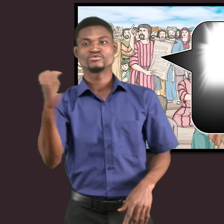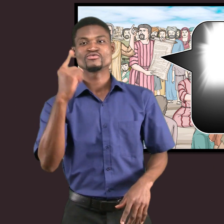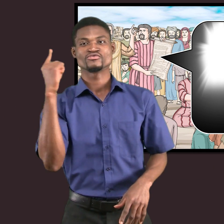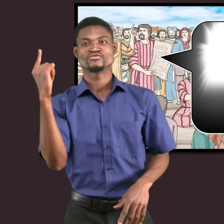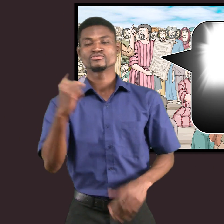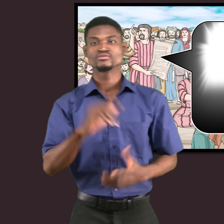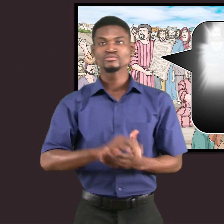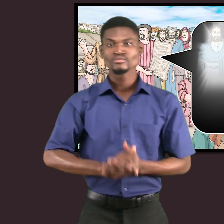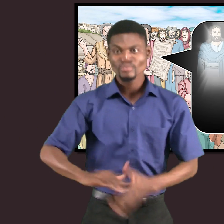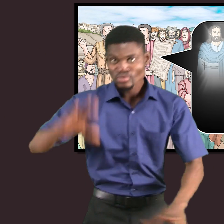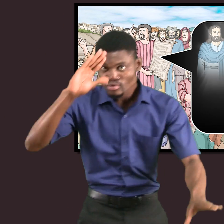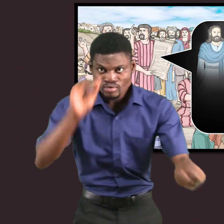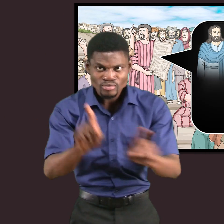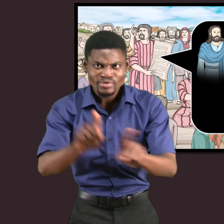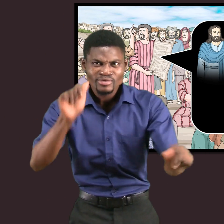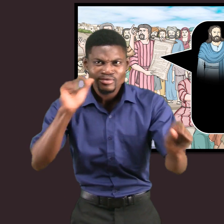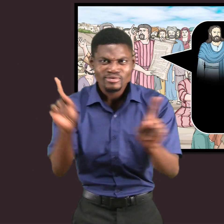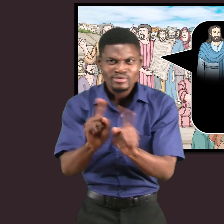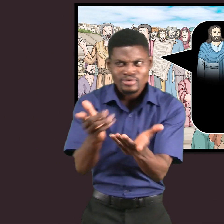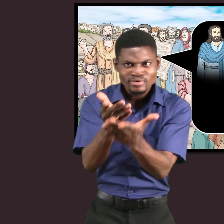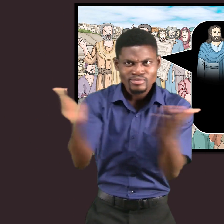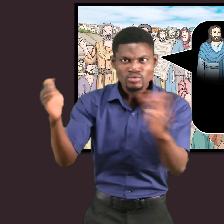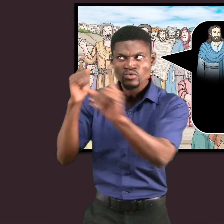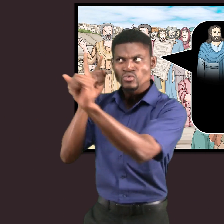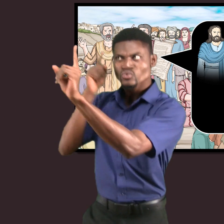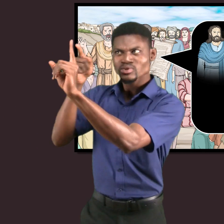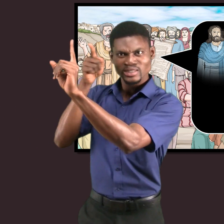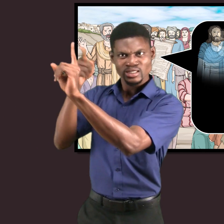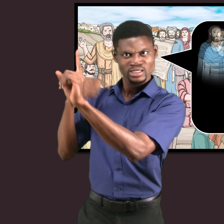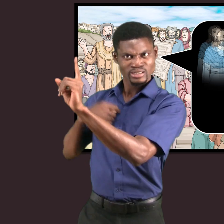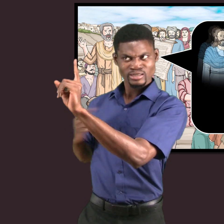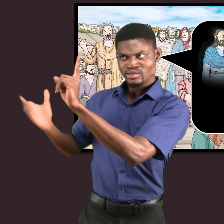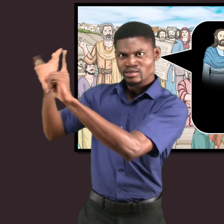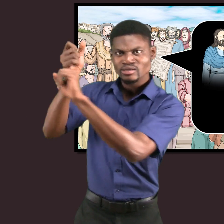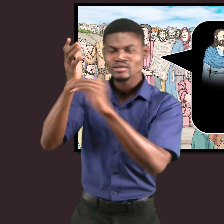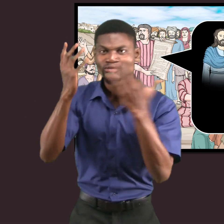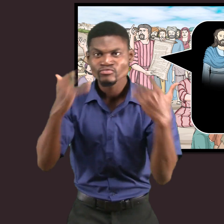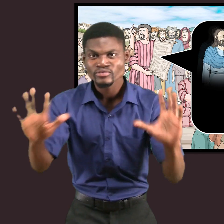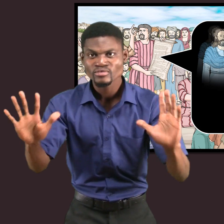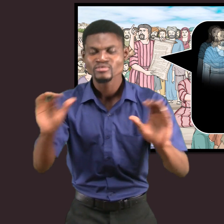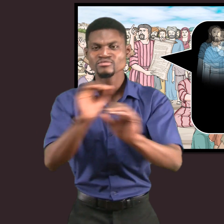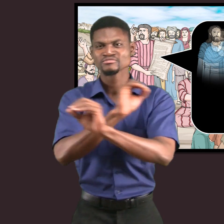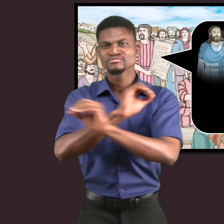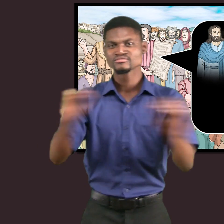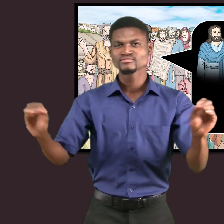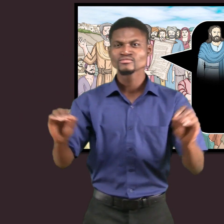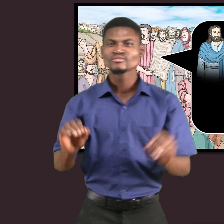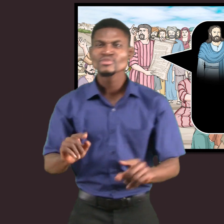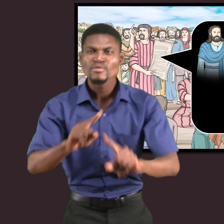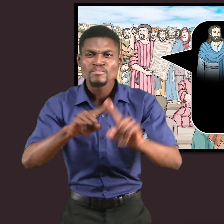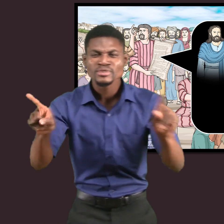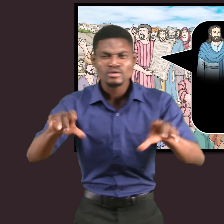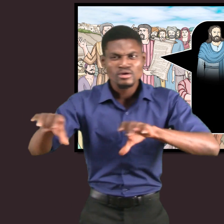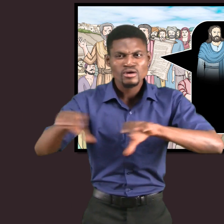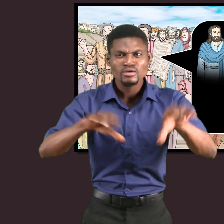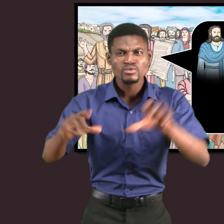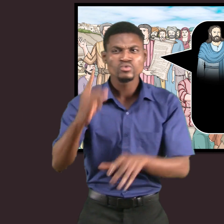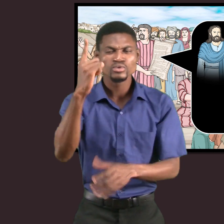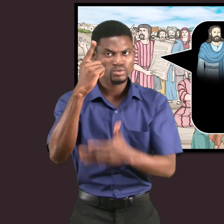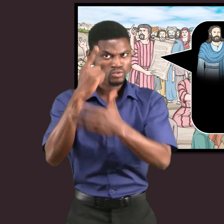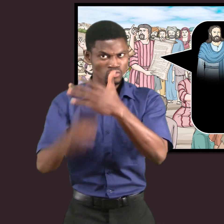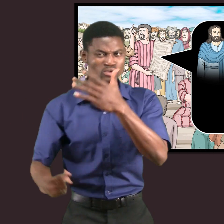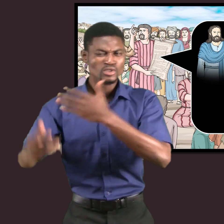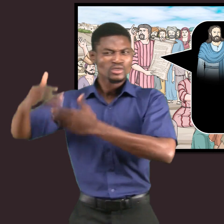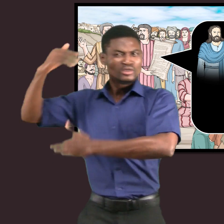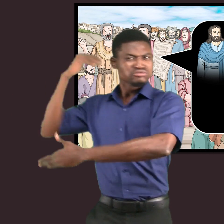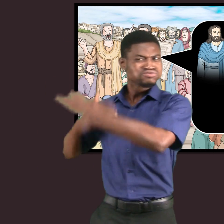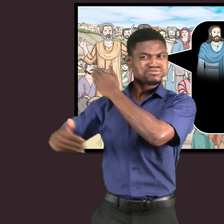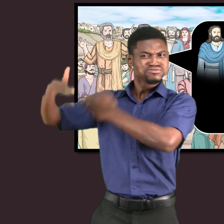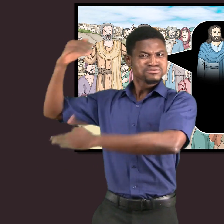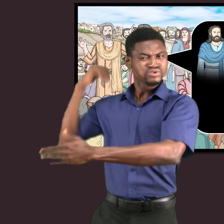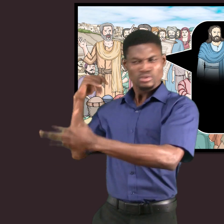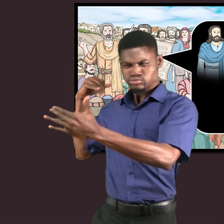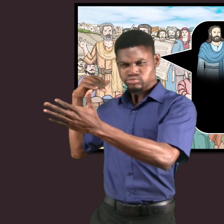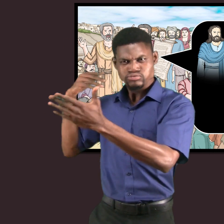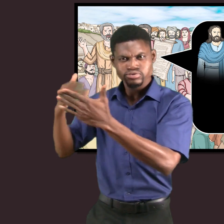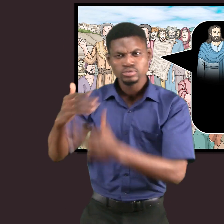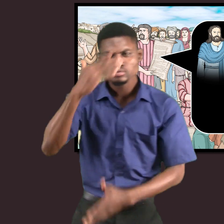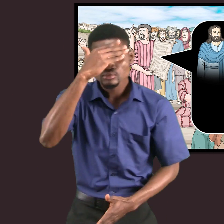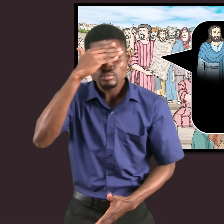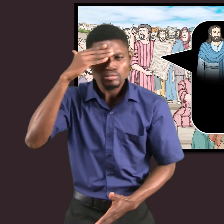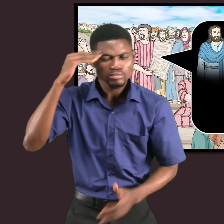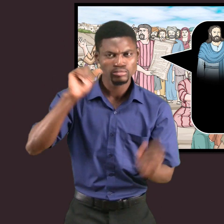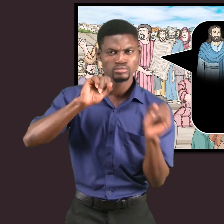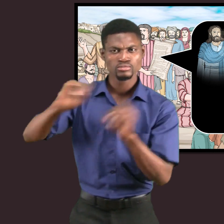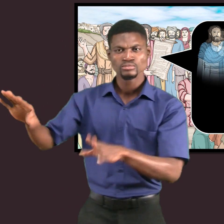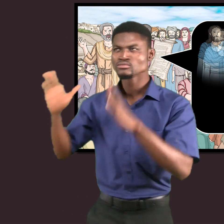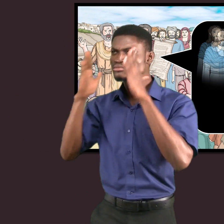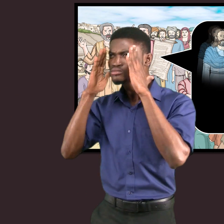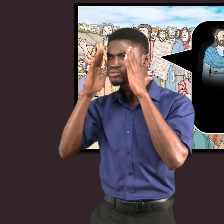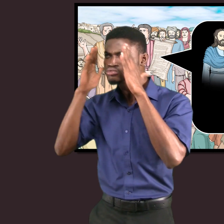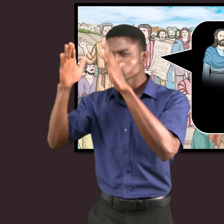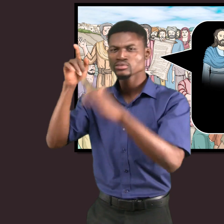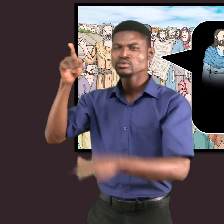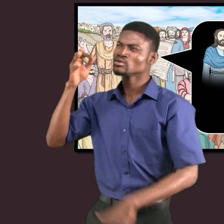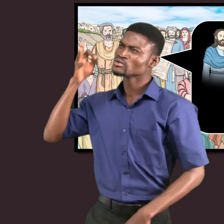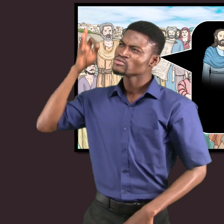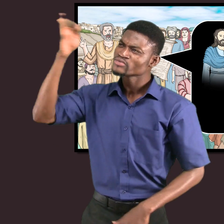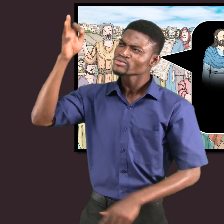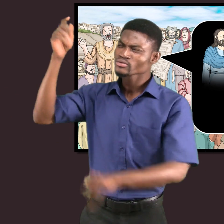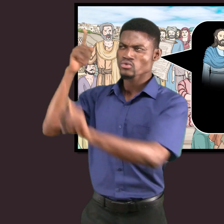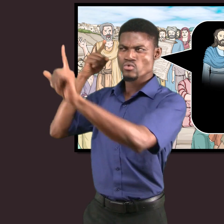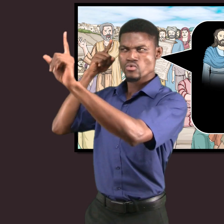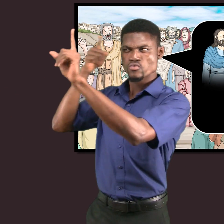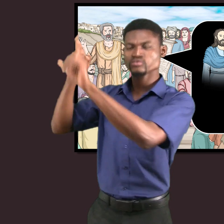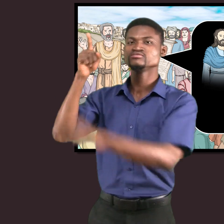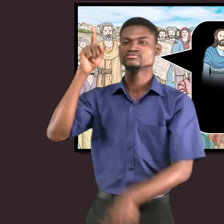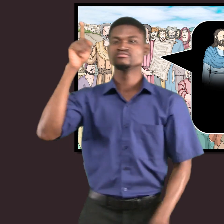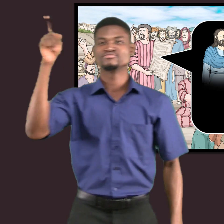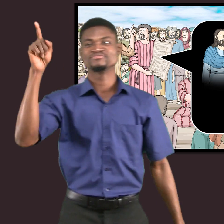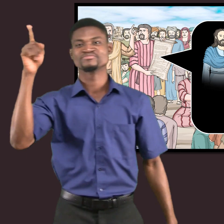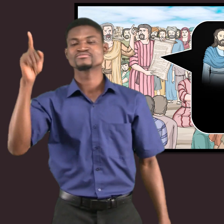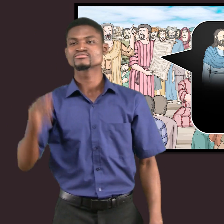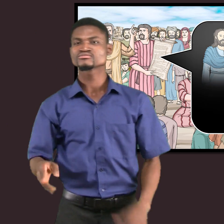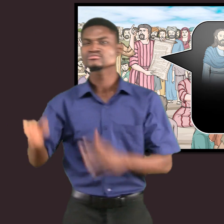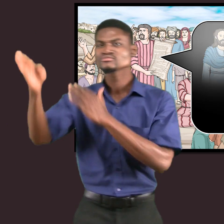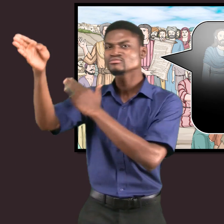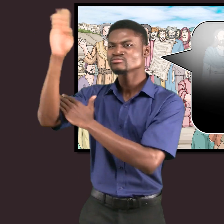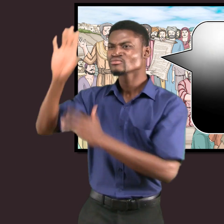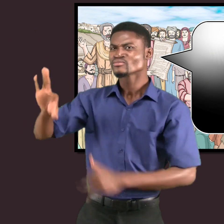Brothers, I do not consider myself yet to have taken hold of it.